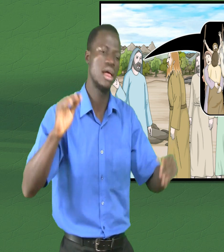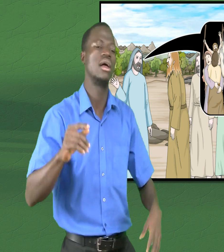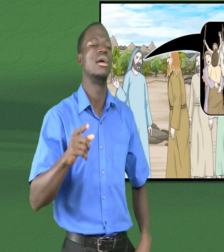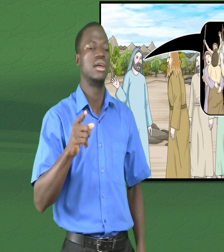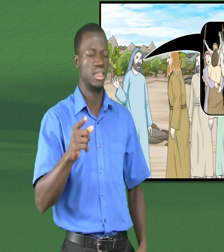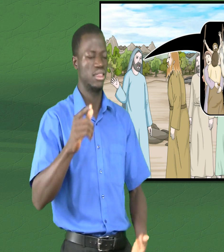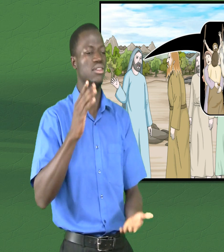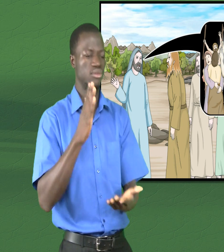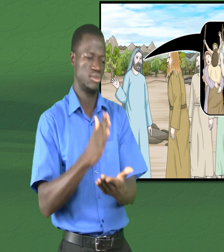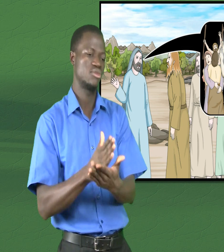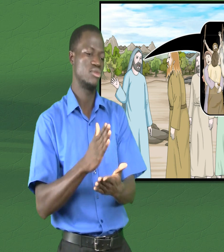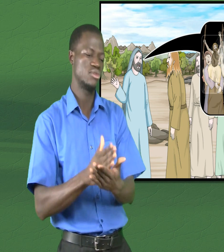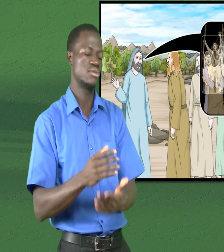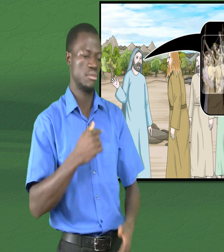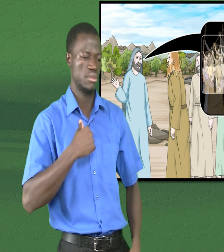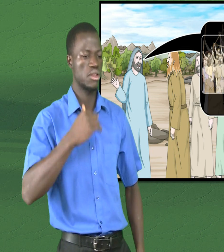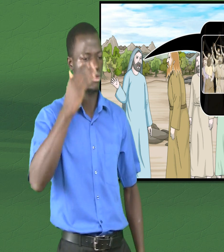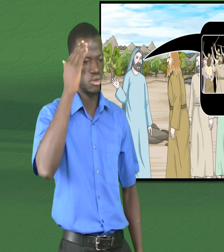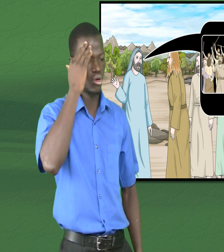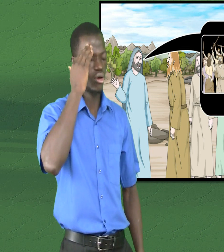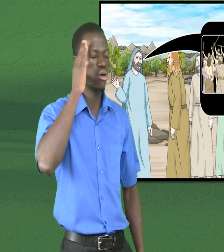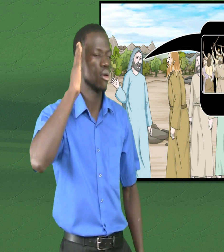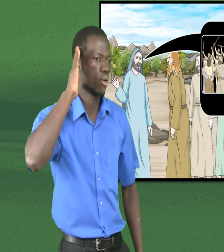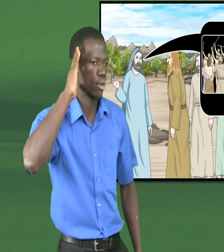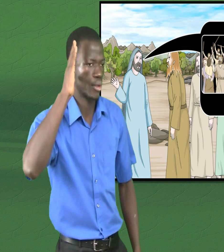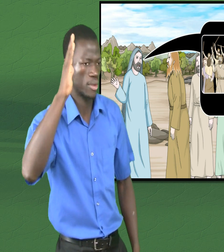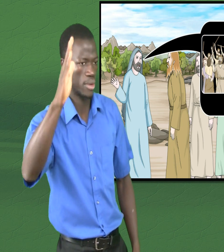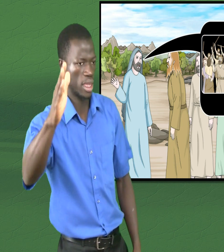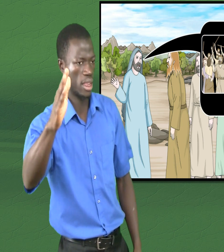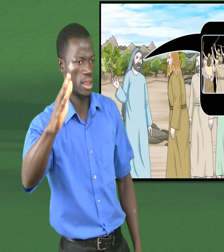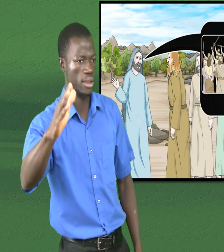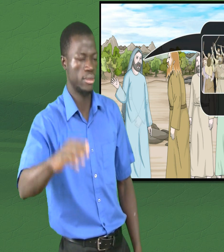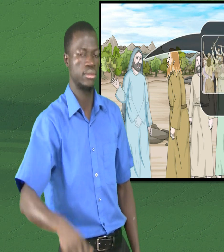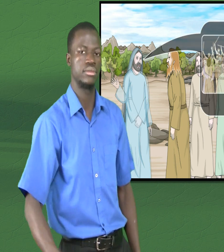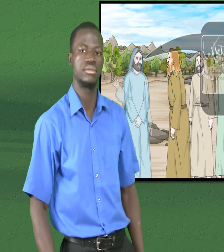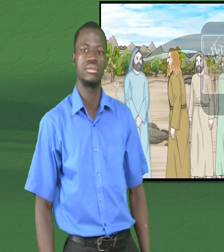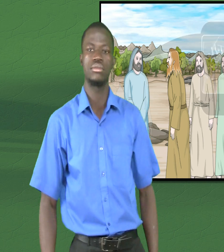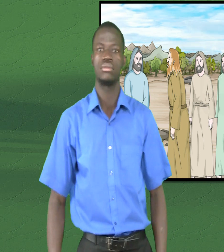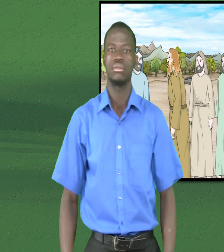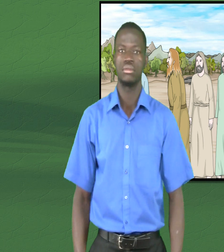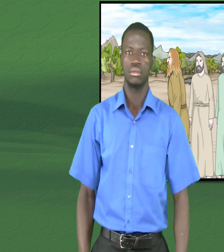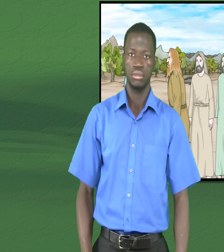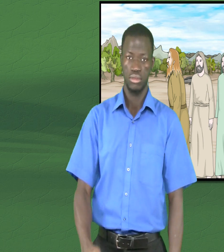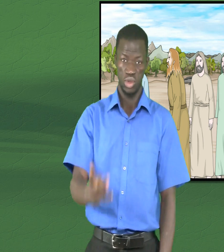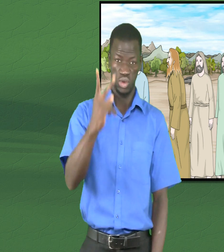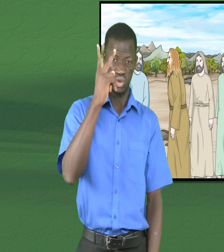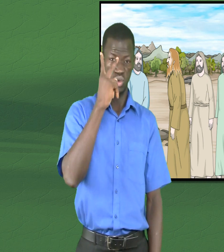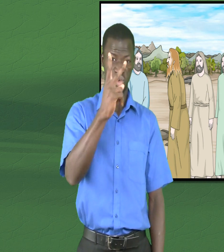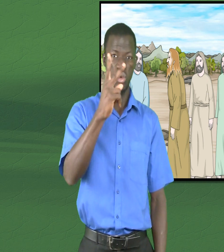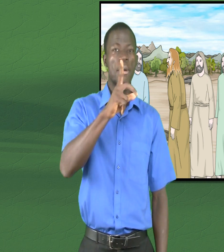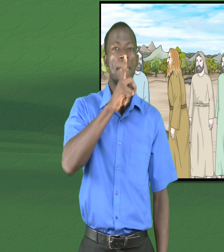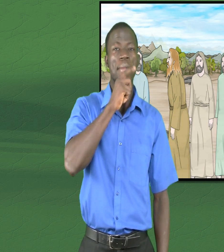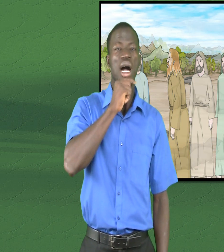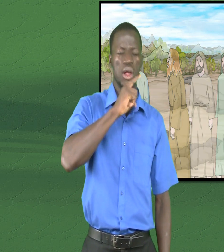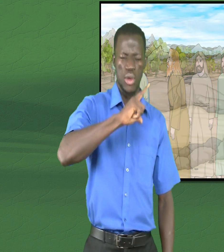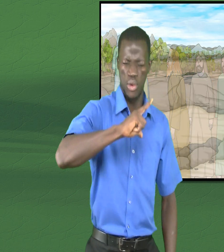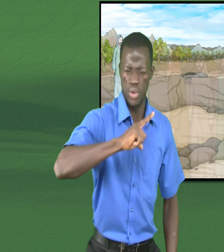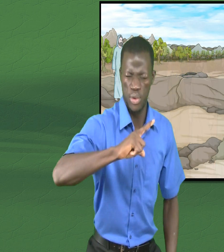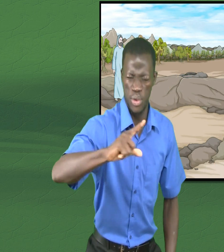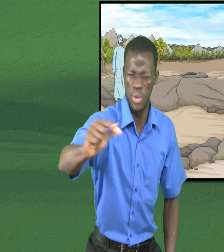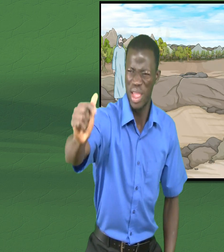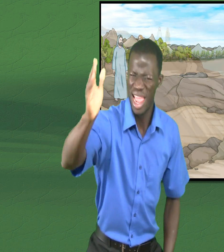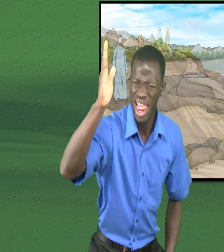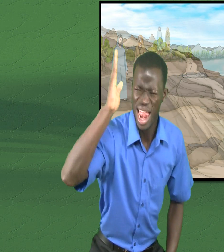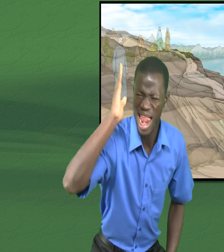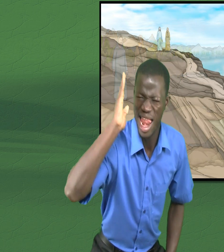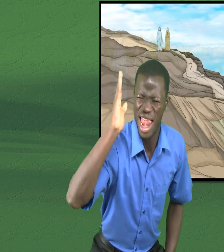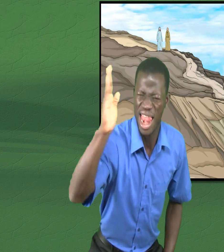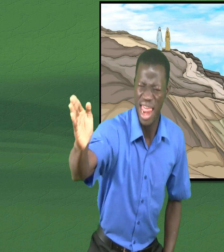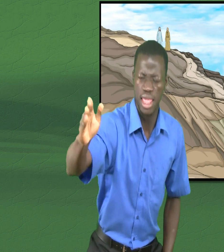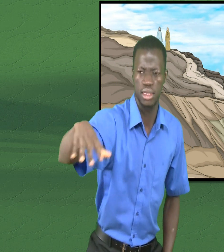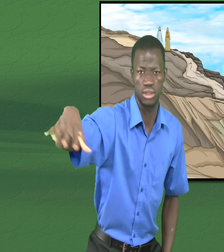If not, I will find out.”